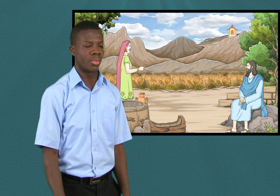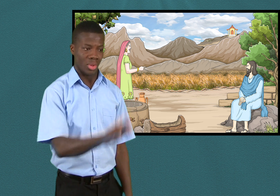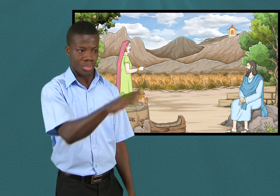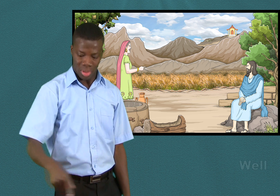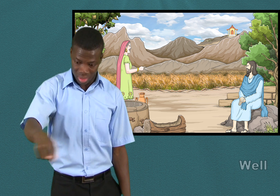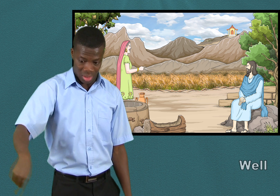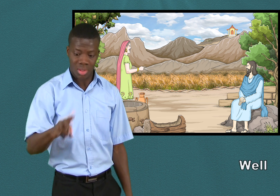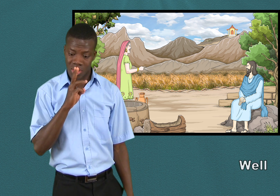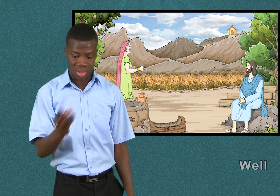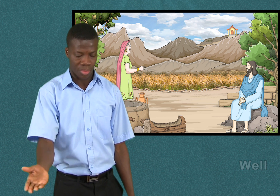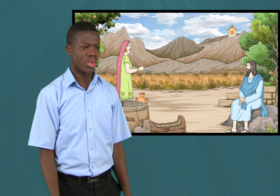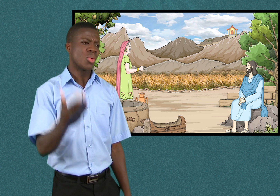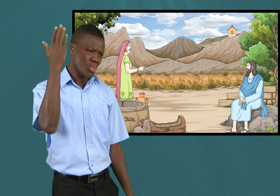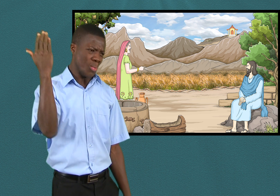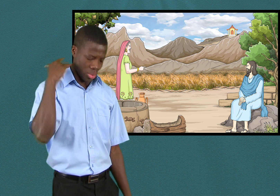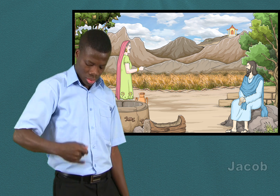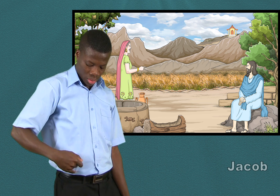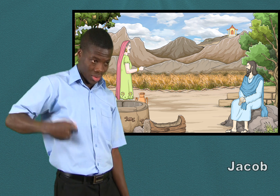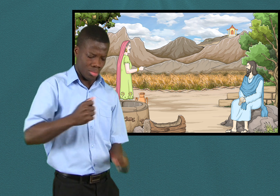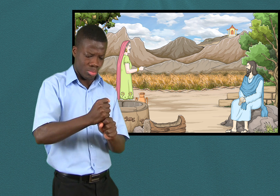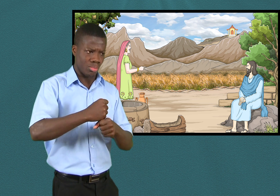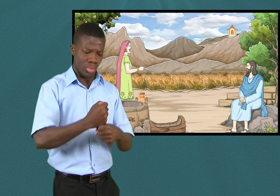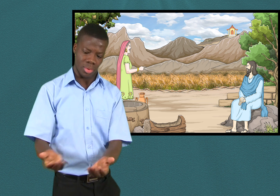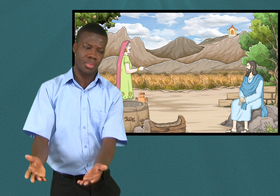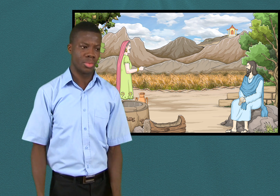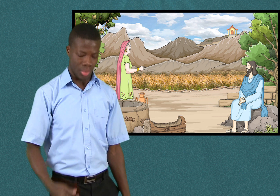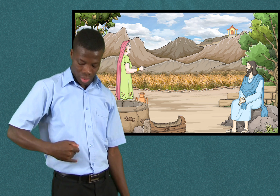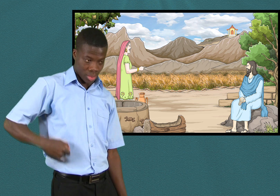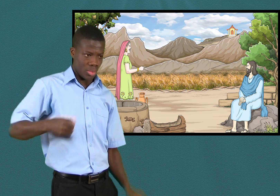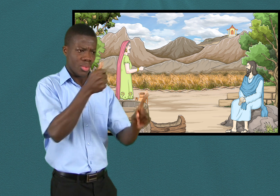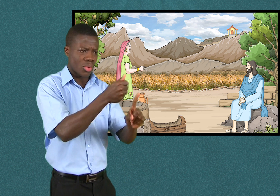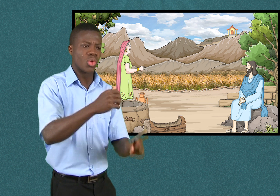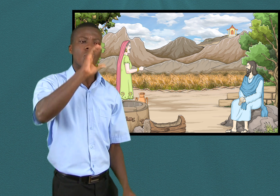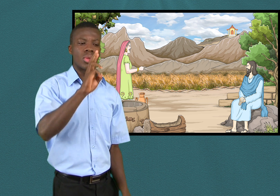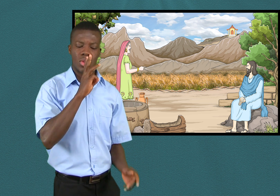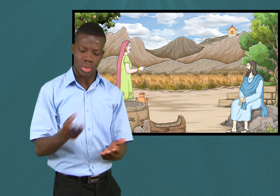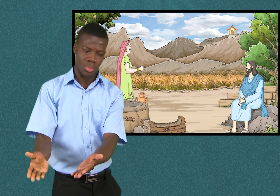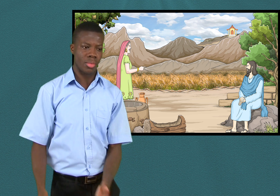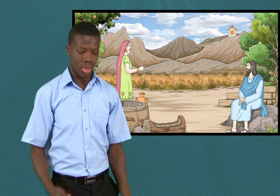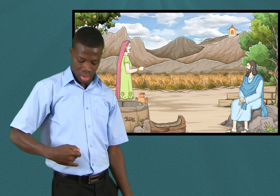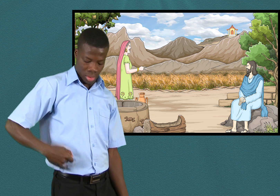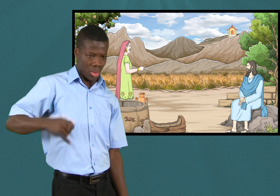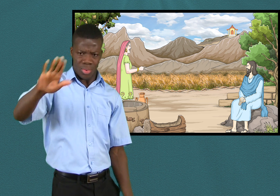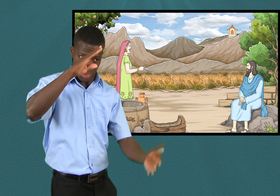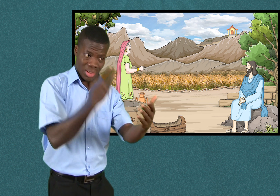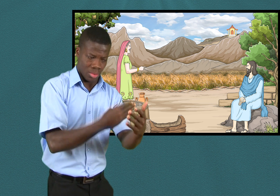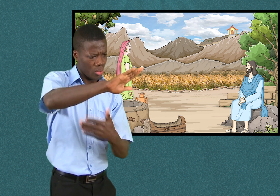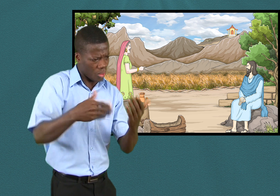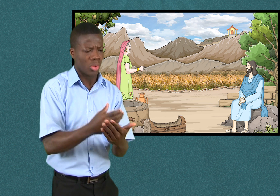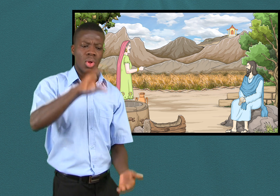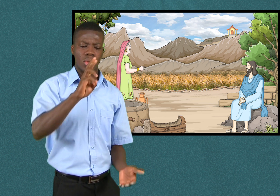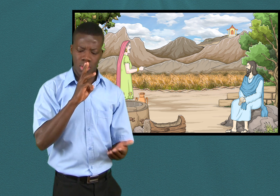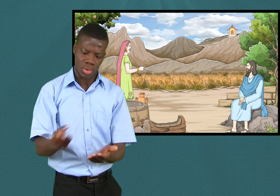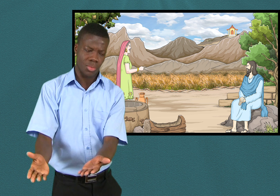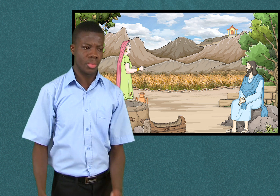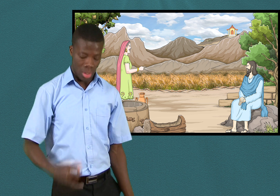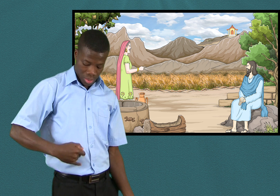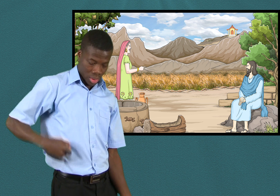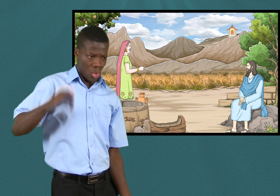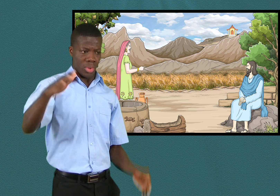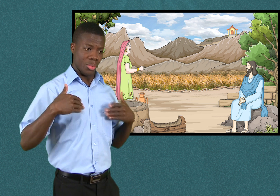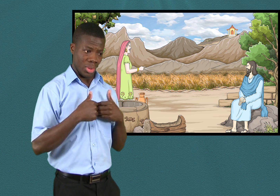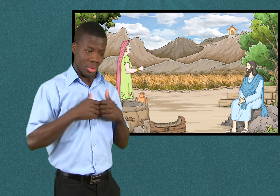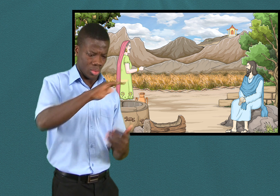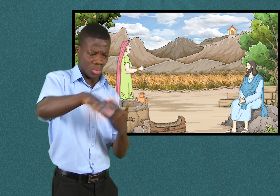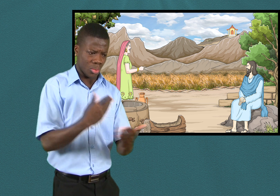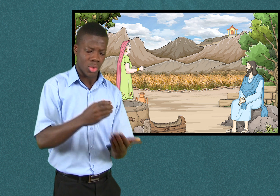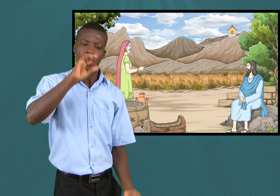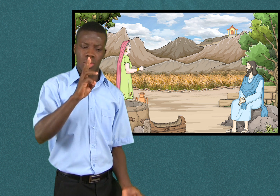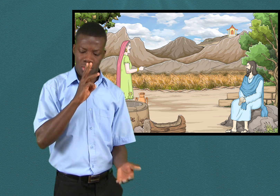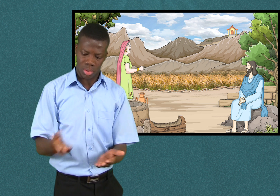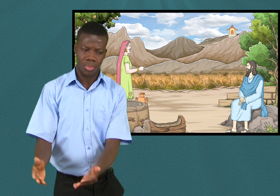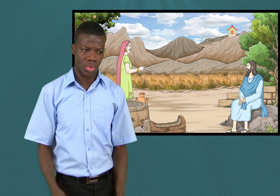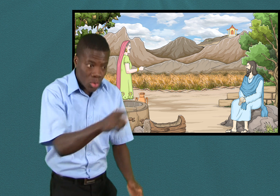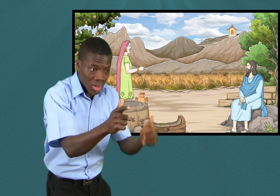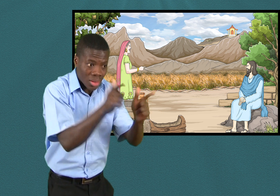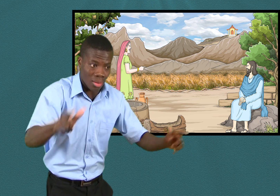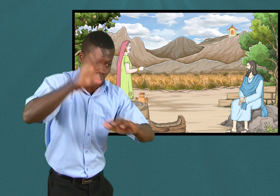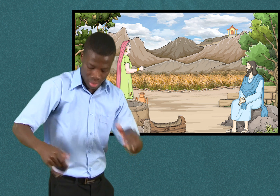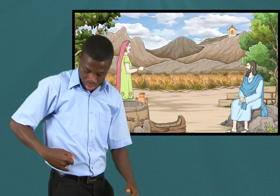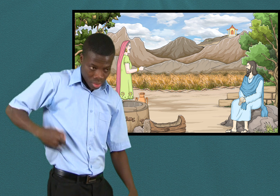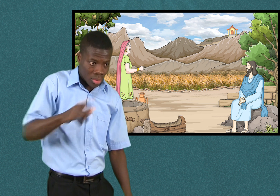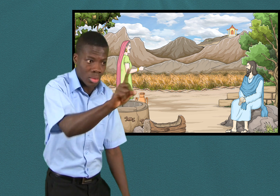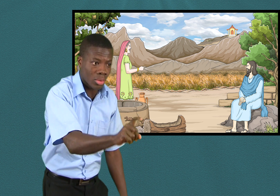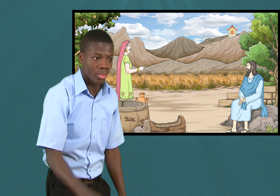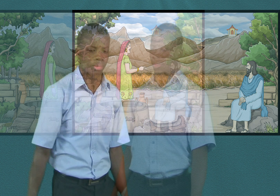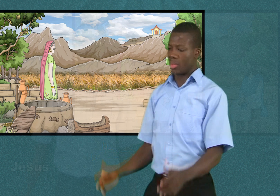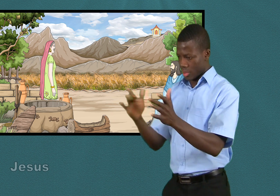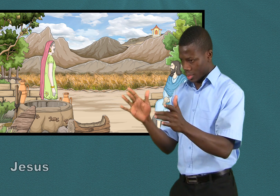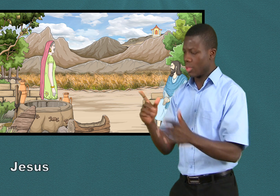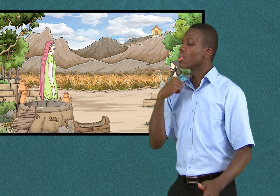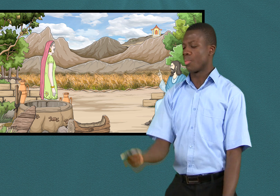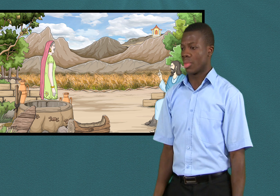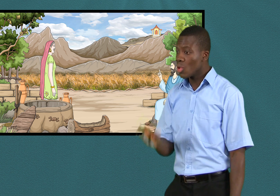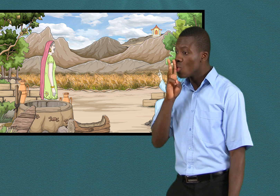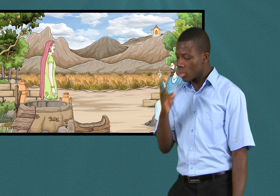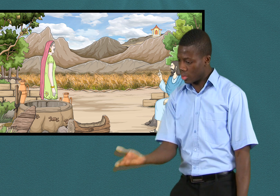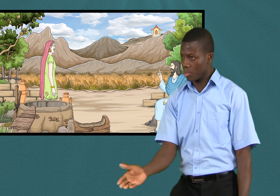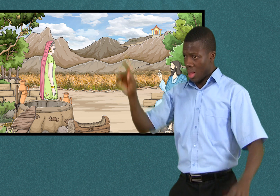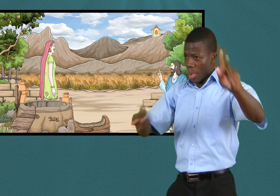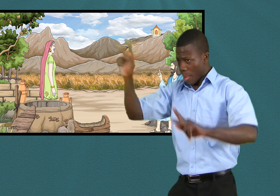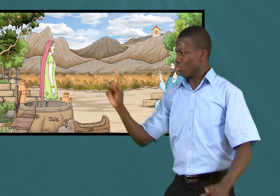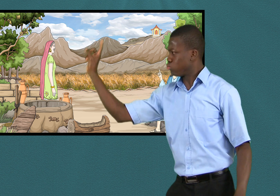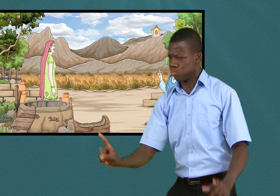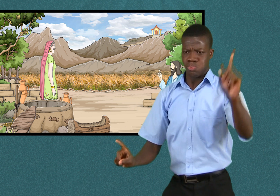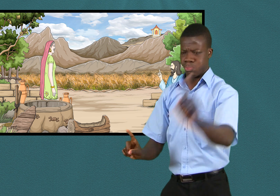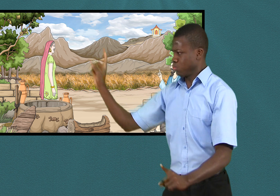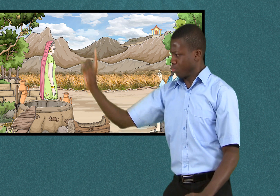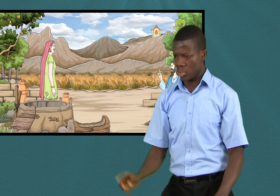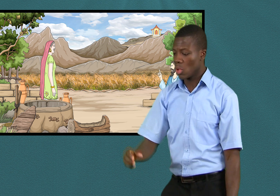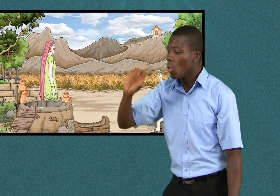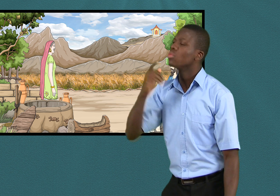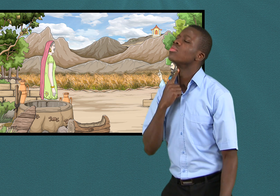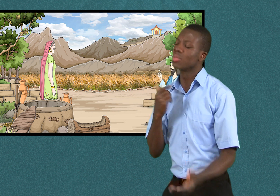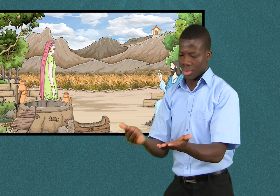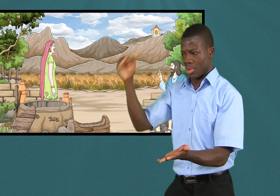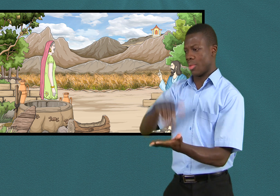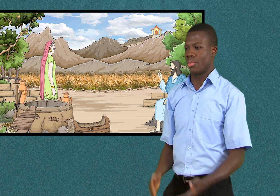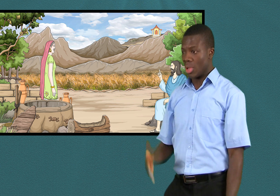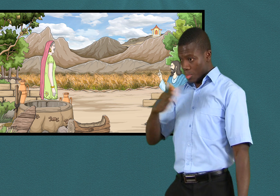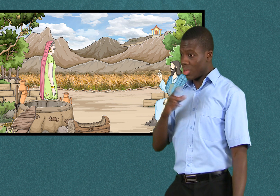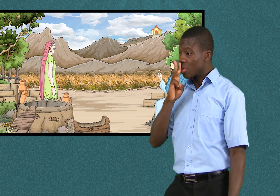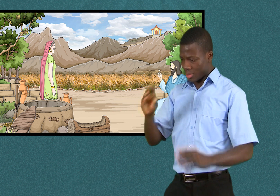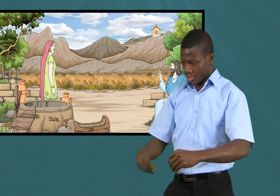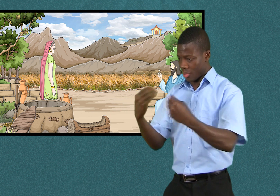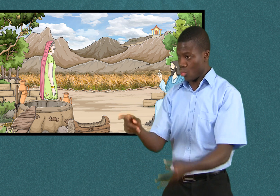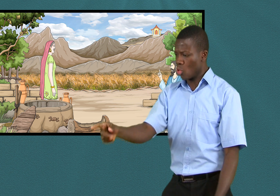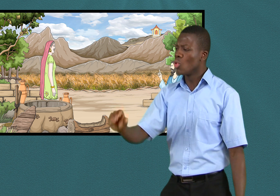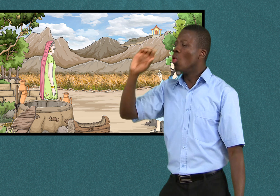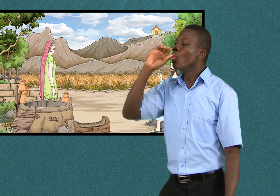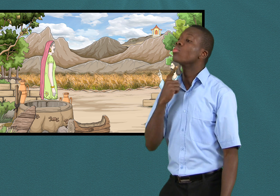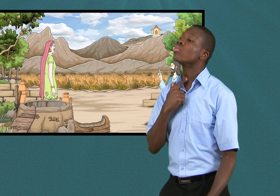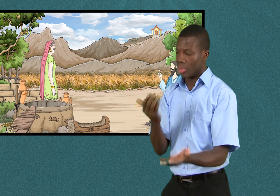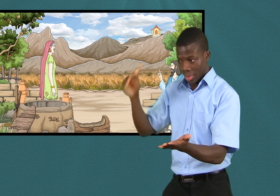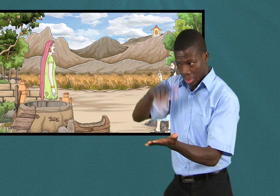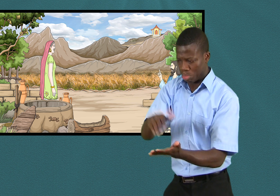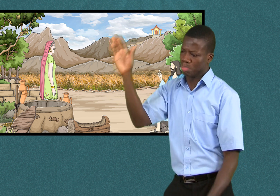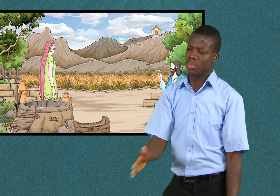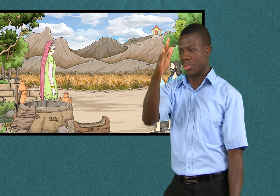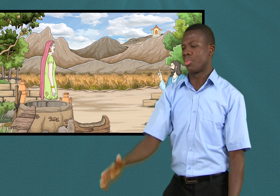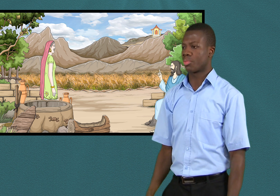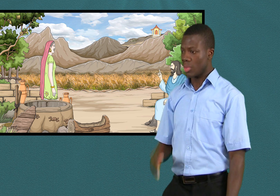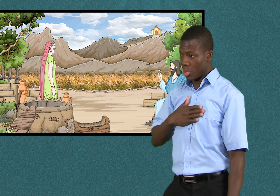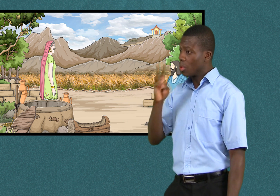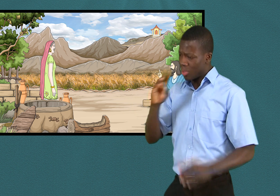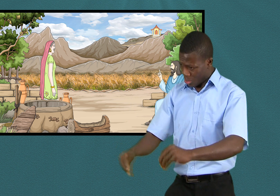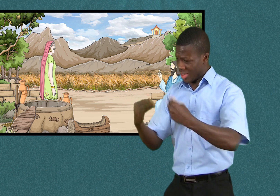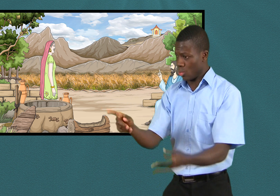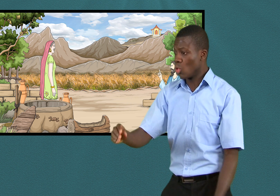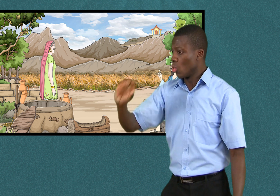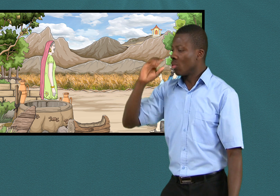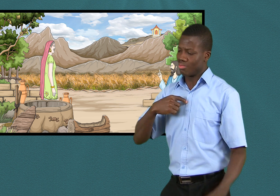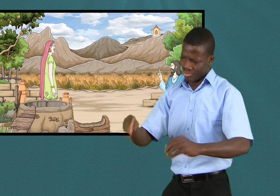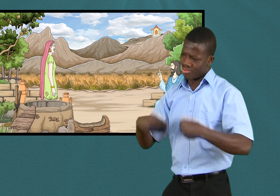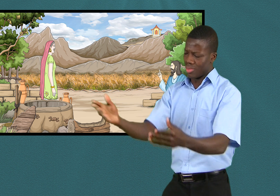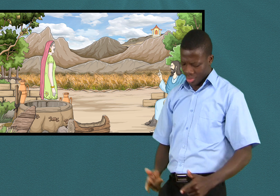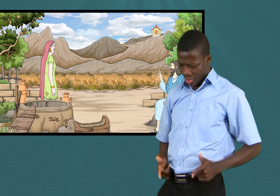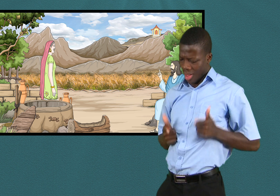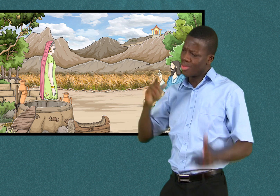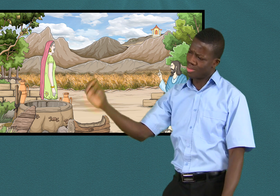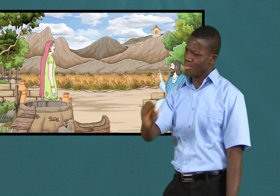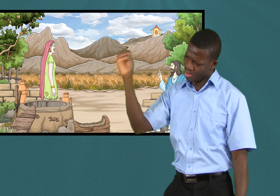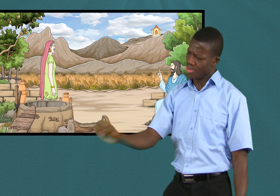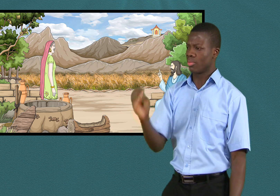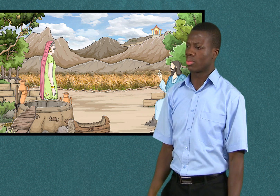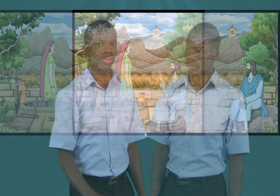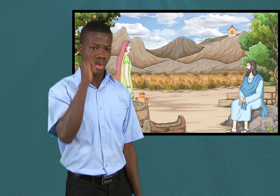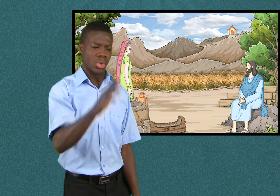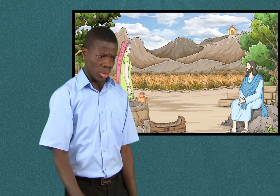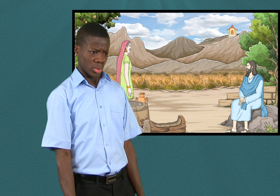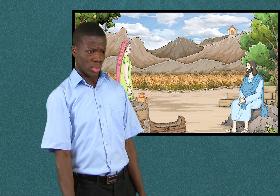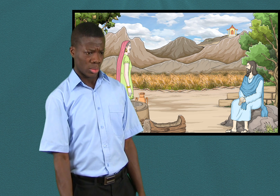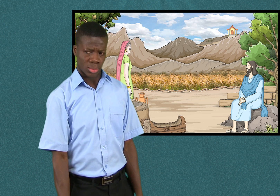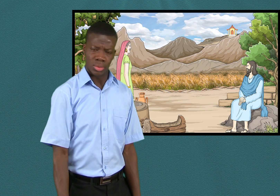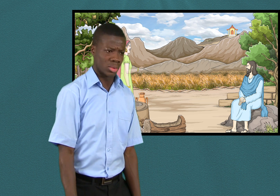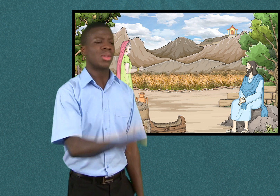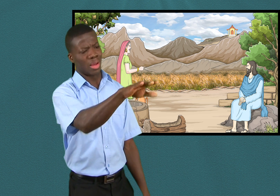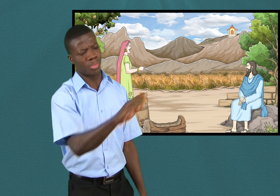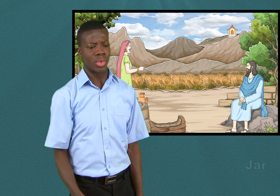Are You greater than our father Jacob, who gave us this well and drank from it himself, as did his sons and his livestock?” Jesus said to her, “Everyone who drinks this water will be thirsty again. But whoever drinks the water I give him will never thirst. Indeed, the water I give him will become in him a fount of water springing up to eternal life.”